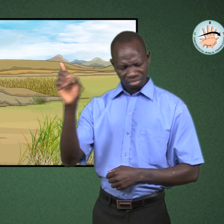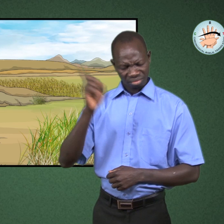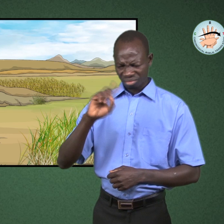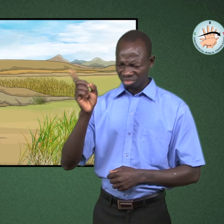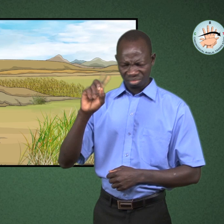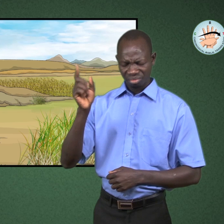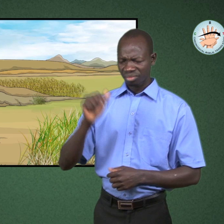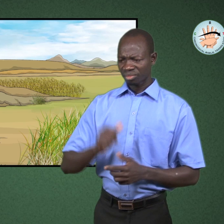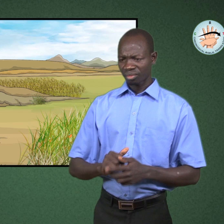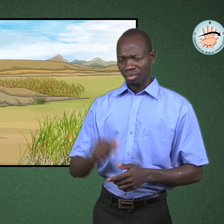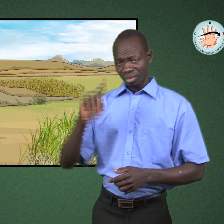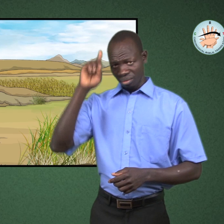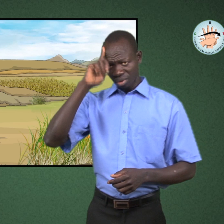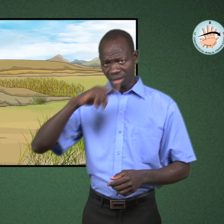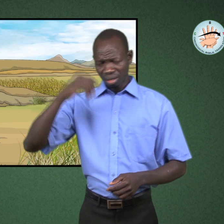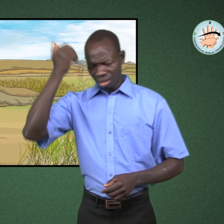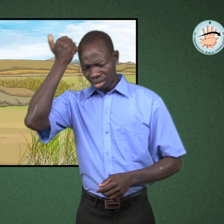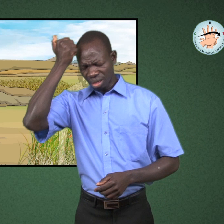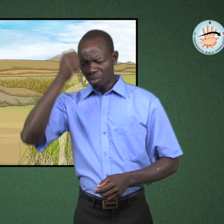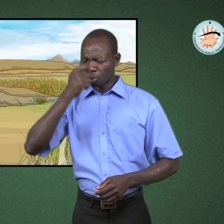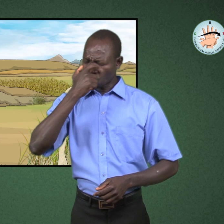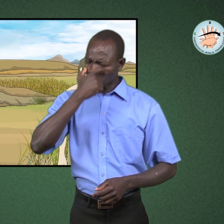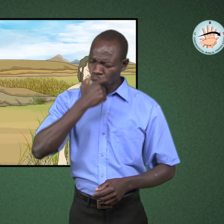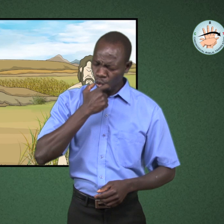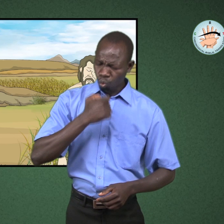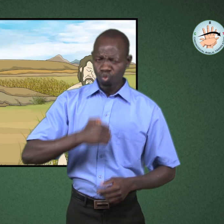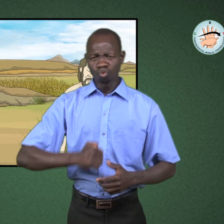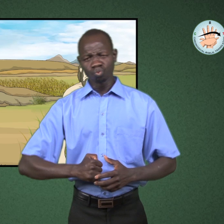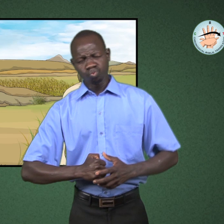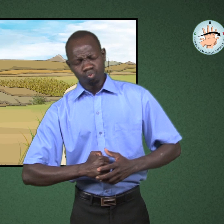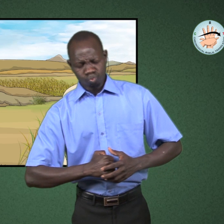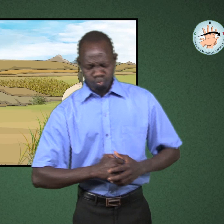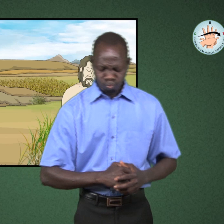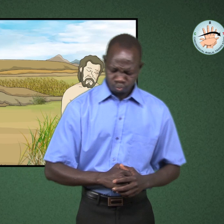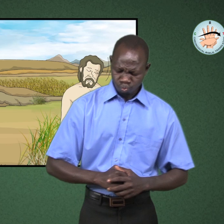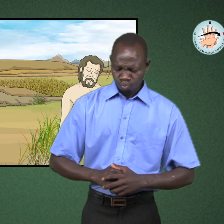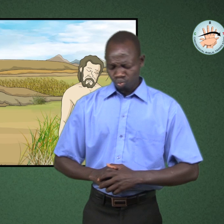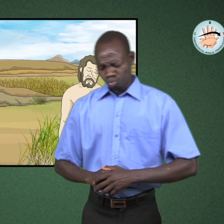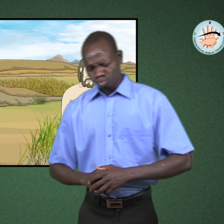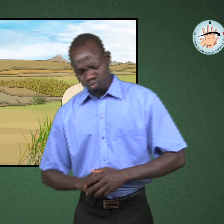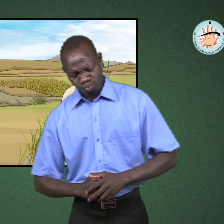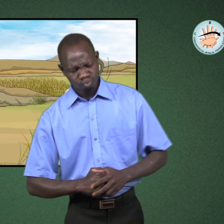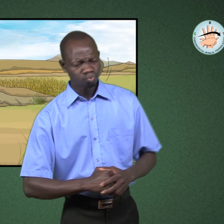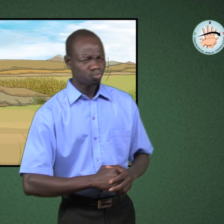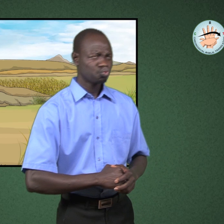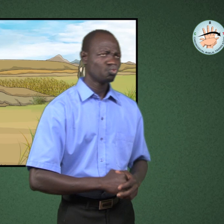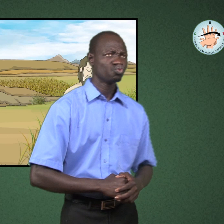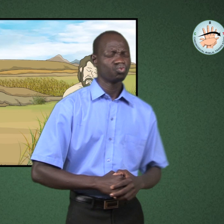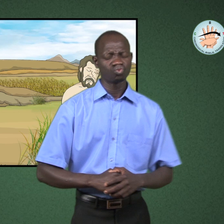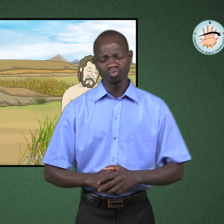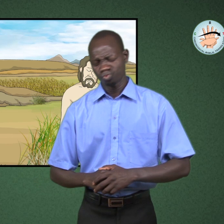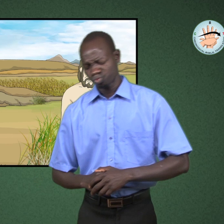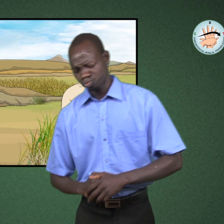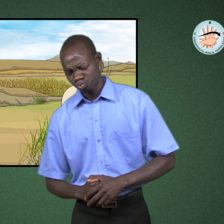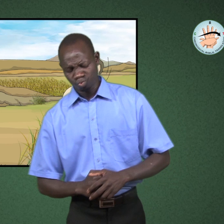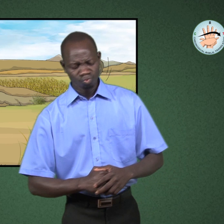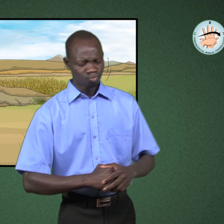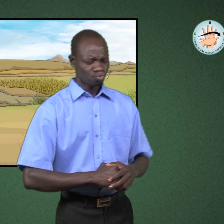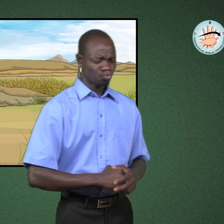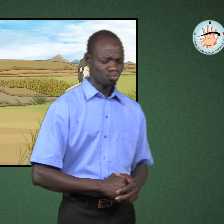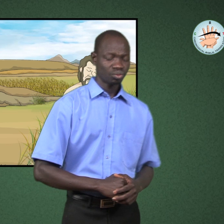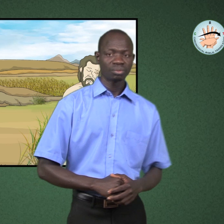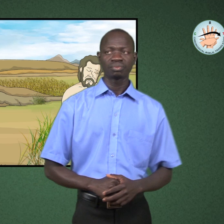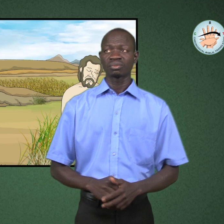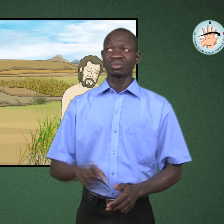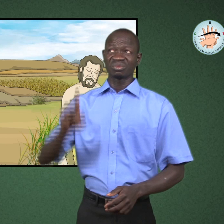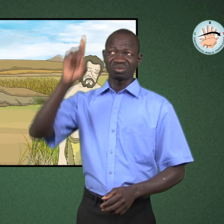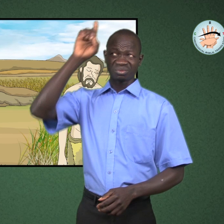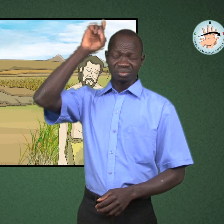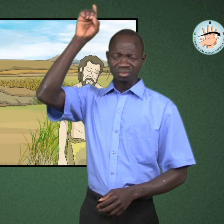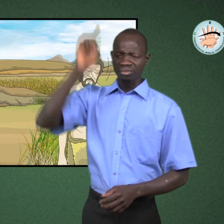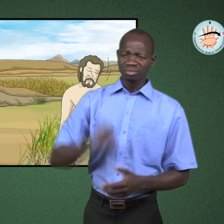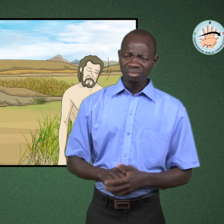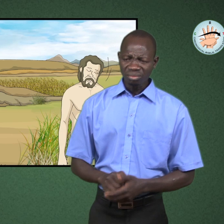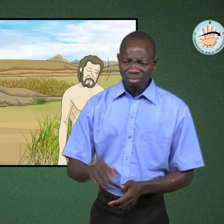So Cain became very angry, and his countenance fell.